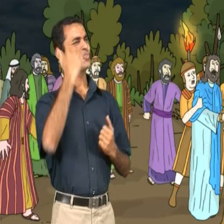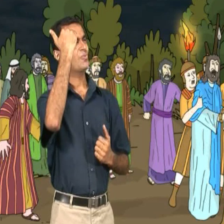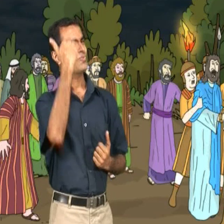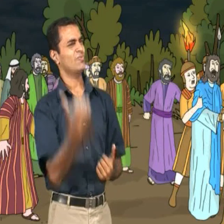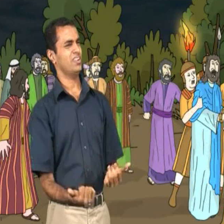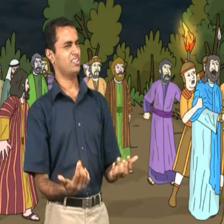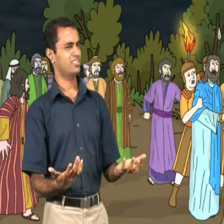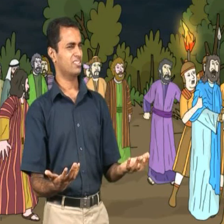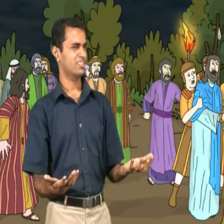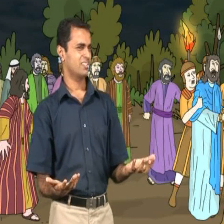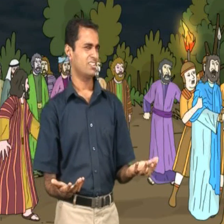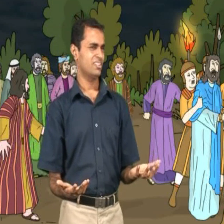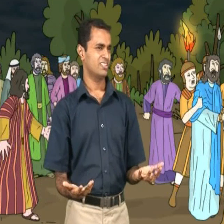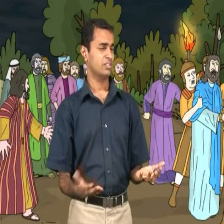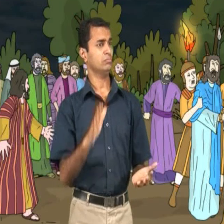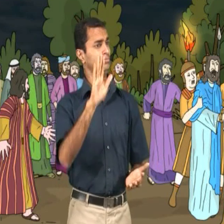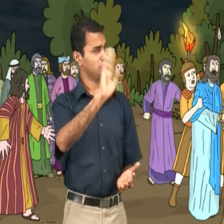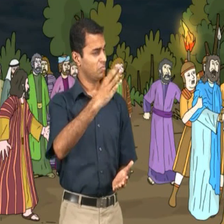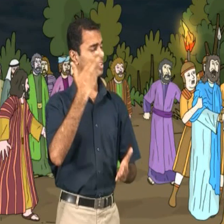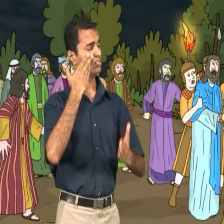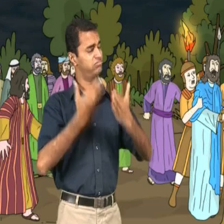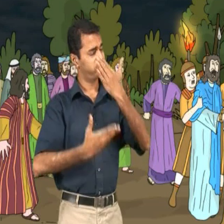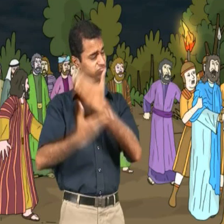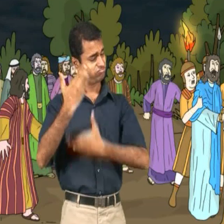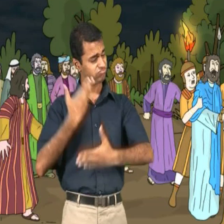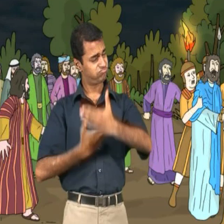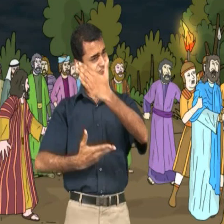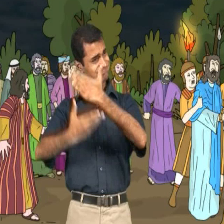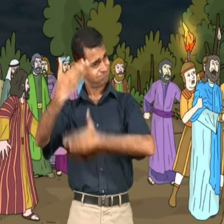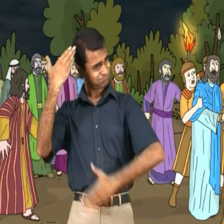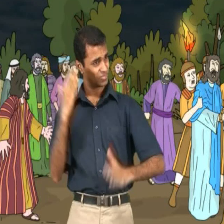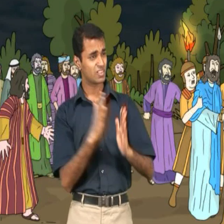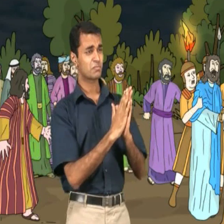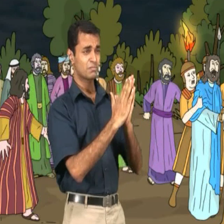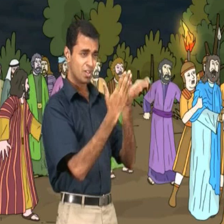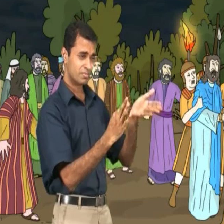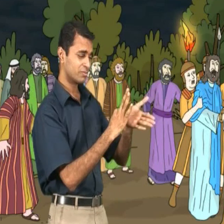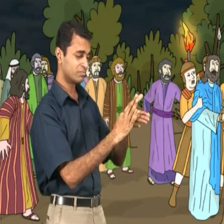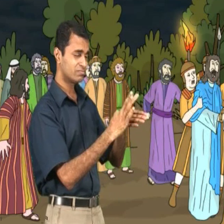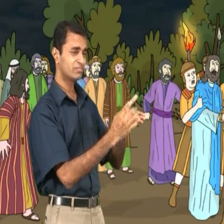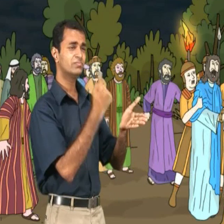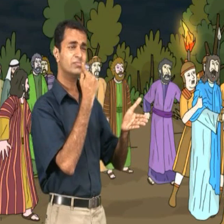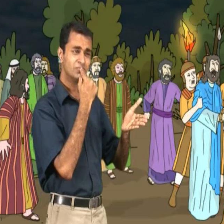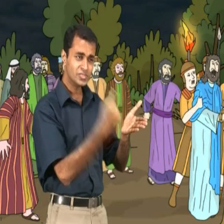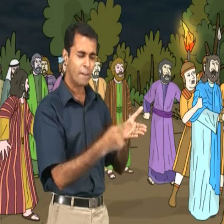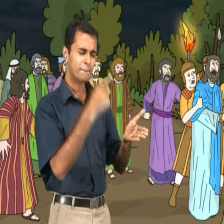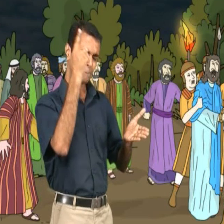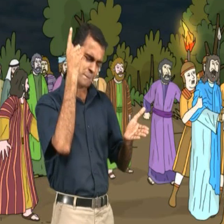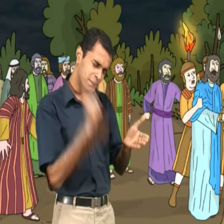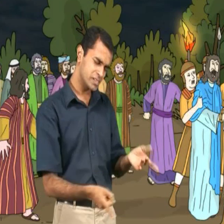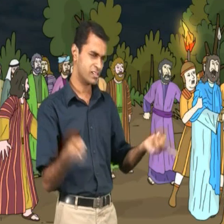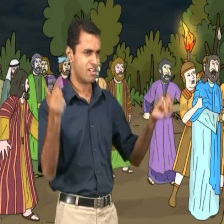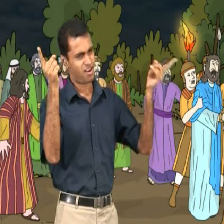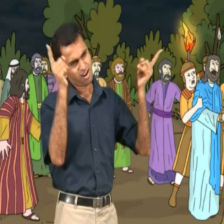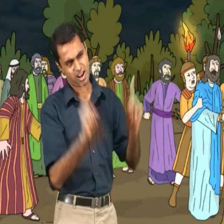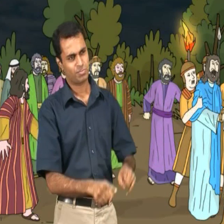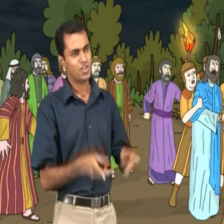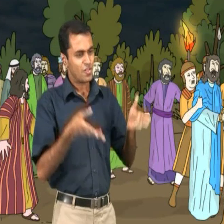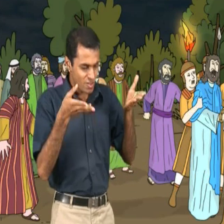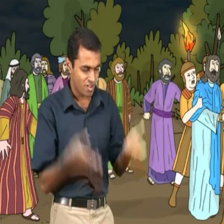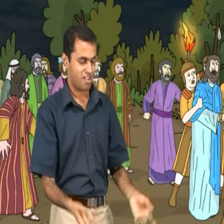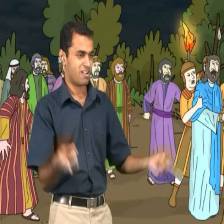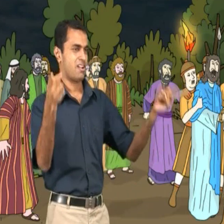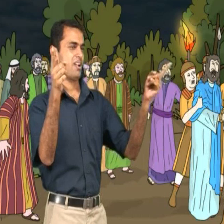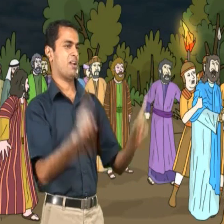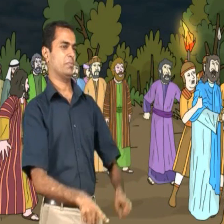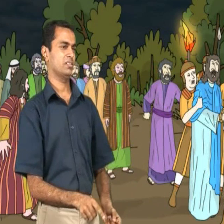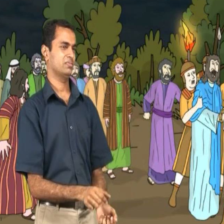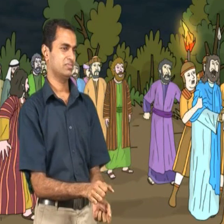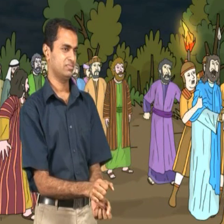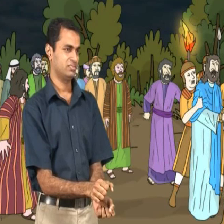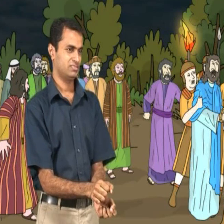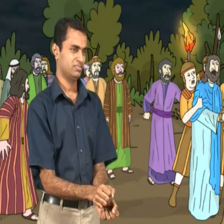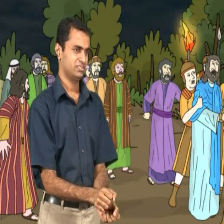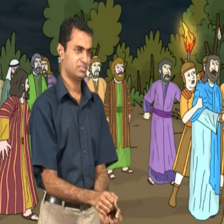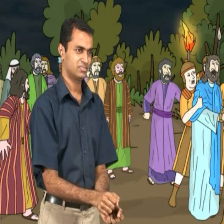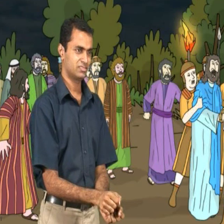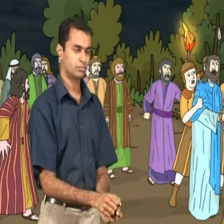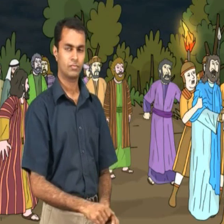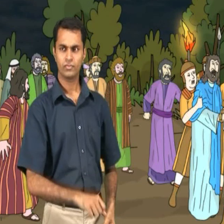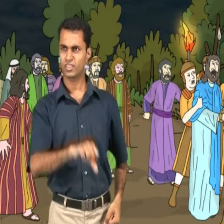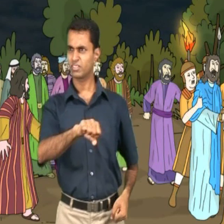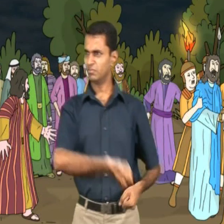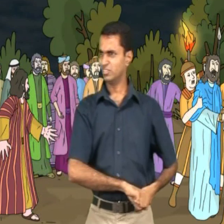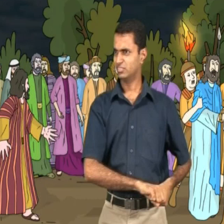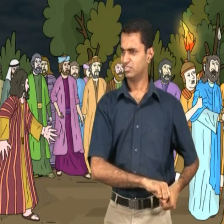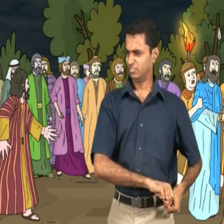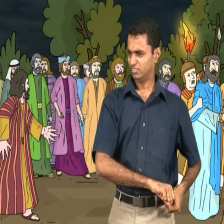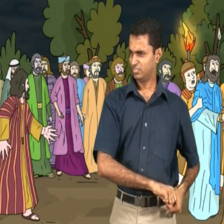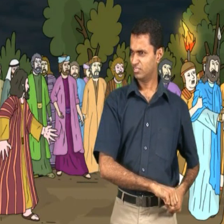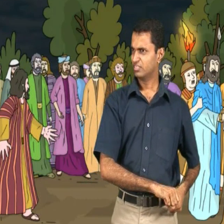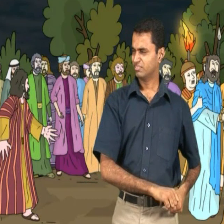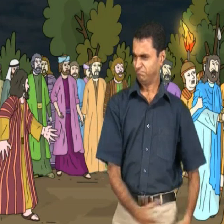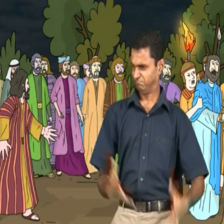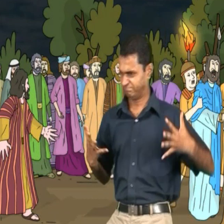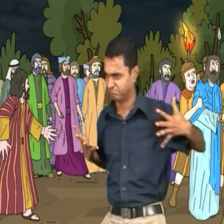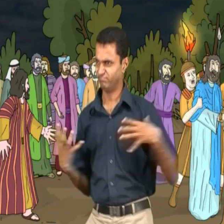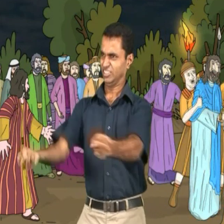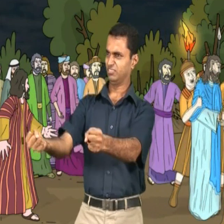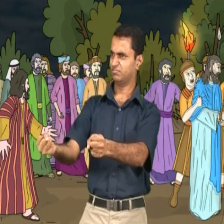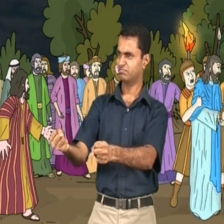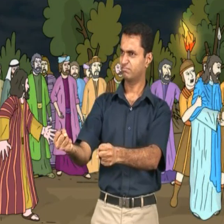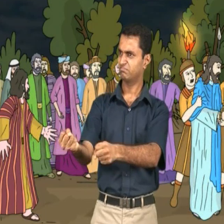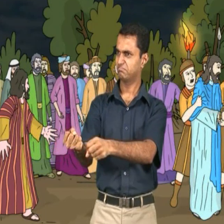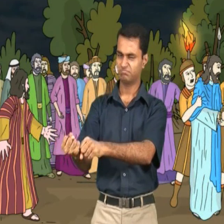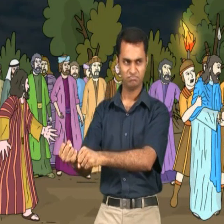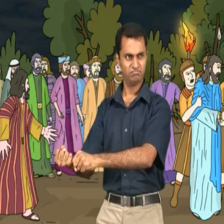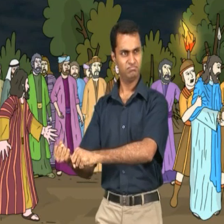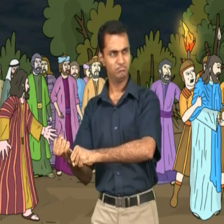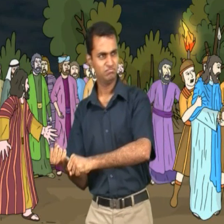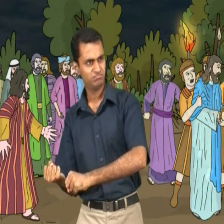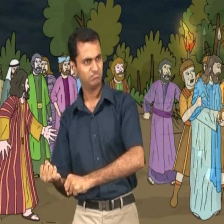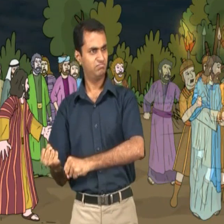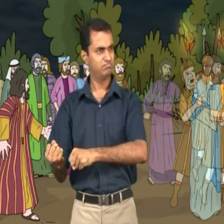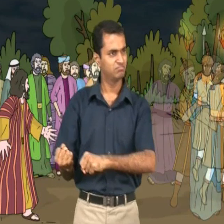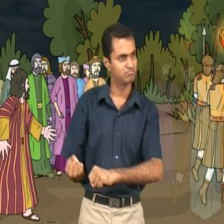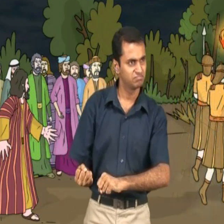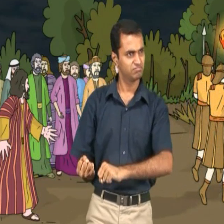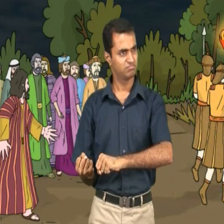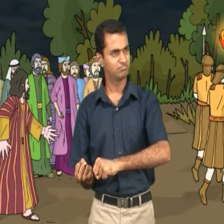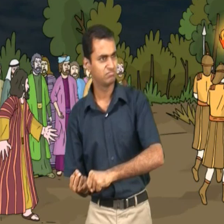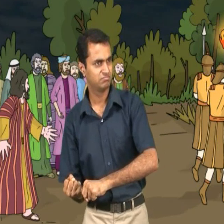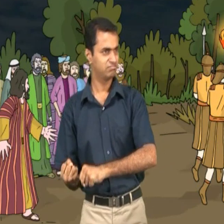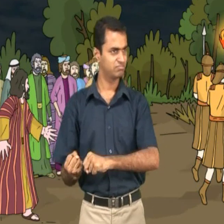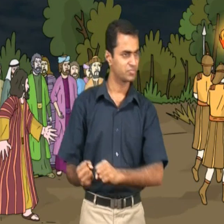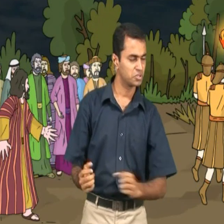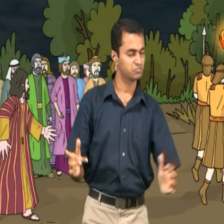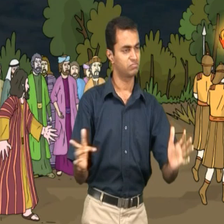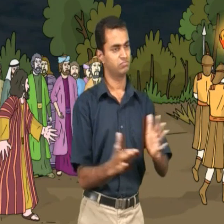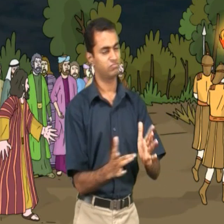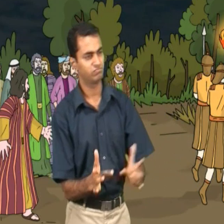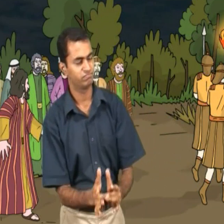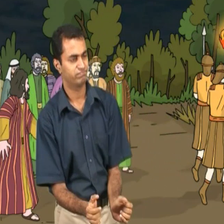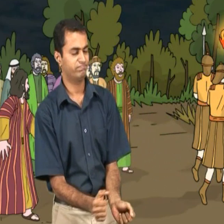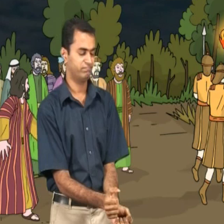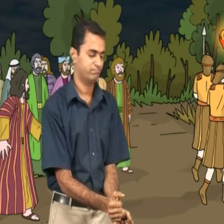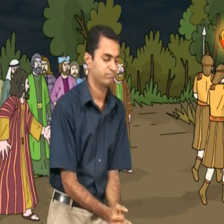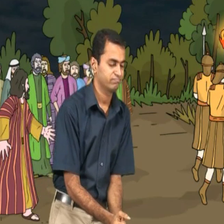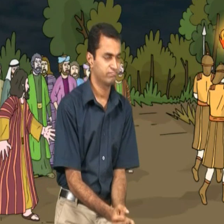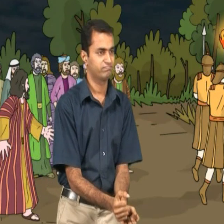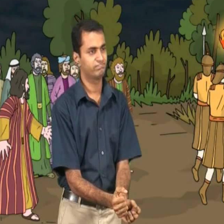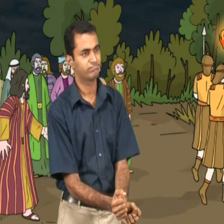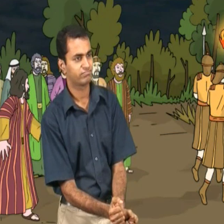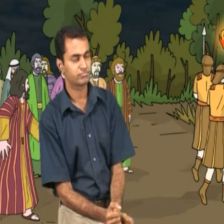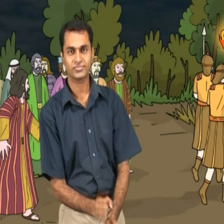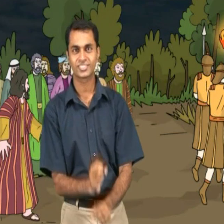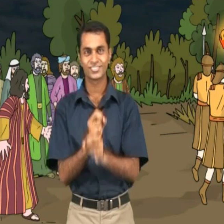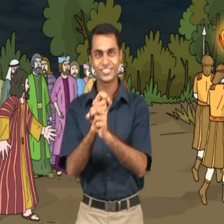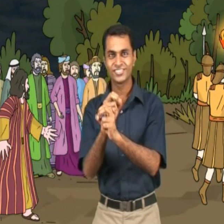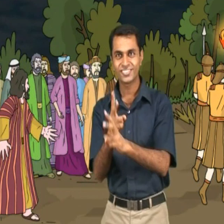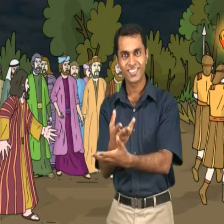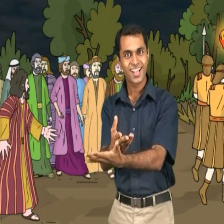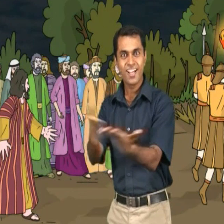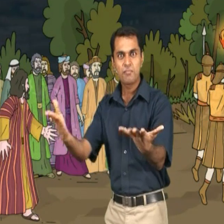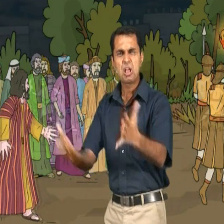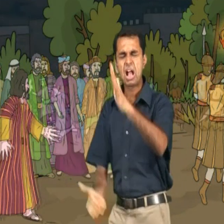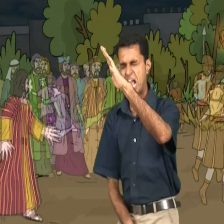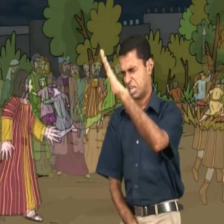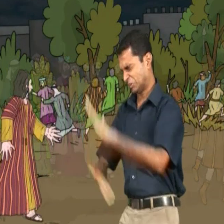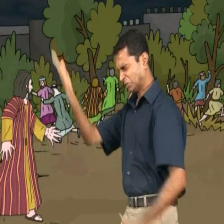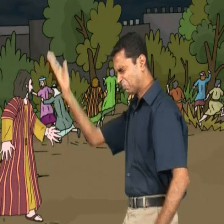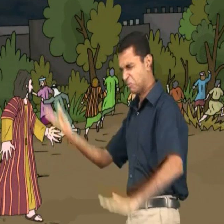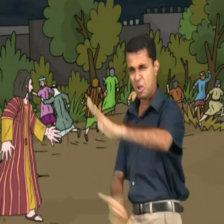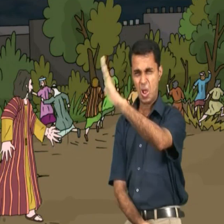Every day I sat teaching in the temple courts, and you did not arrest Me. But this has all happened so that the writings of the prophets would be fulfilled.”